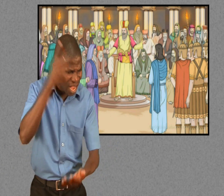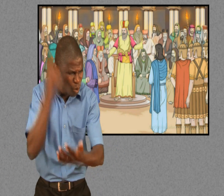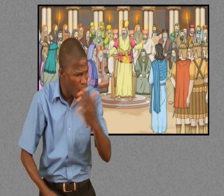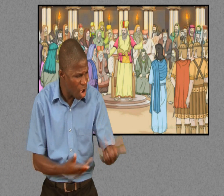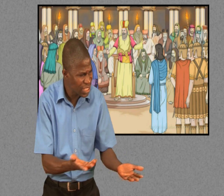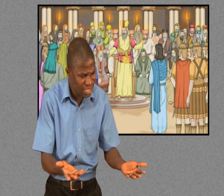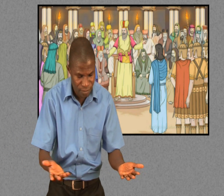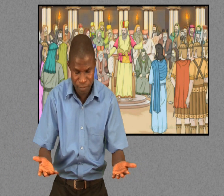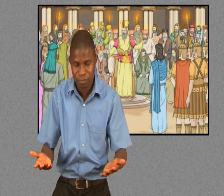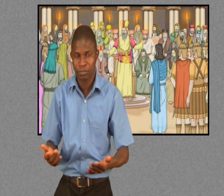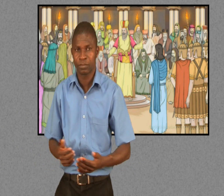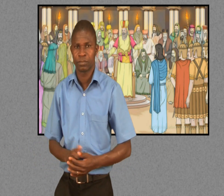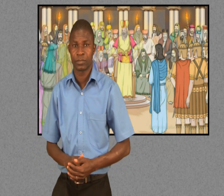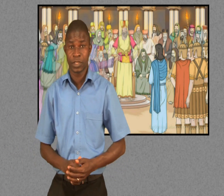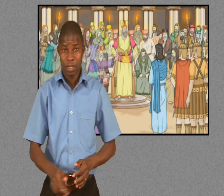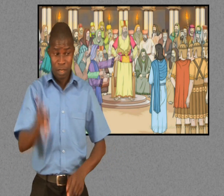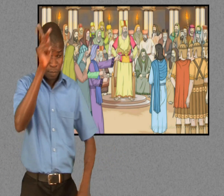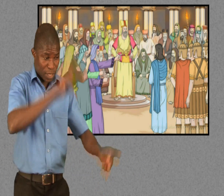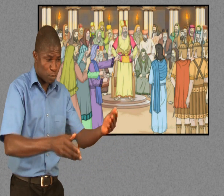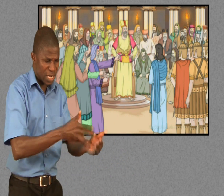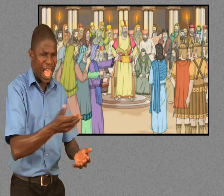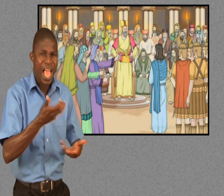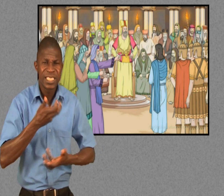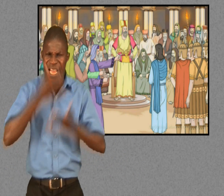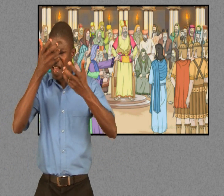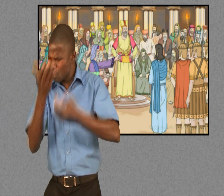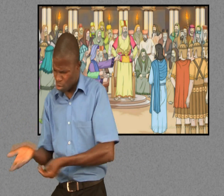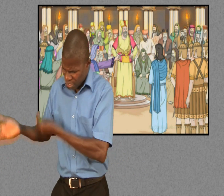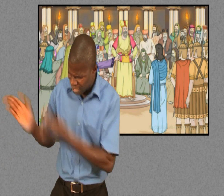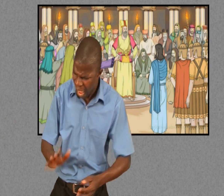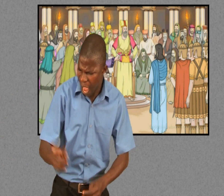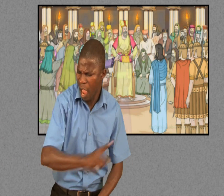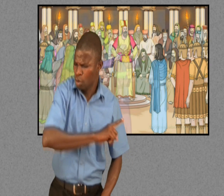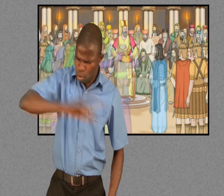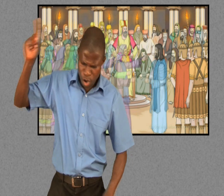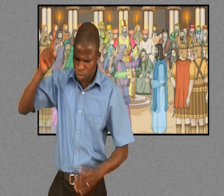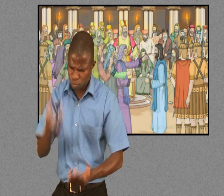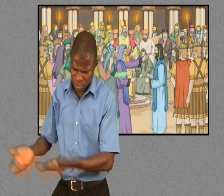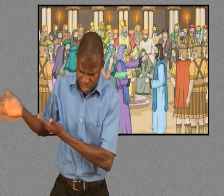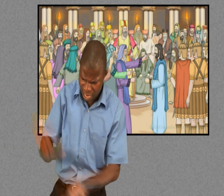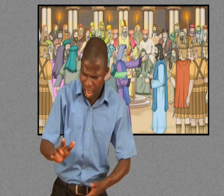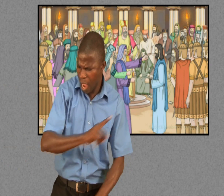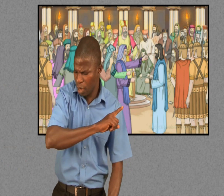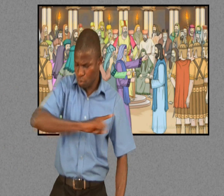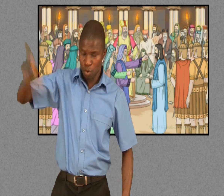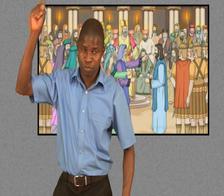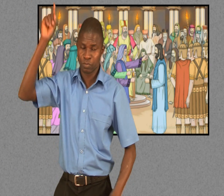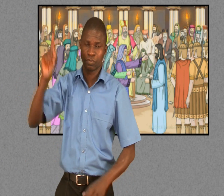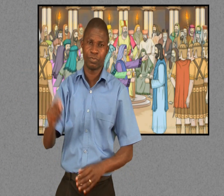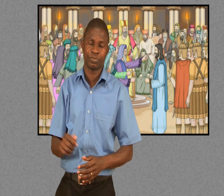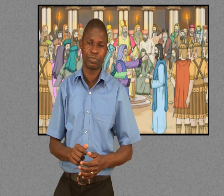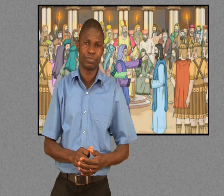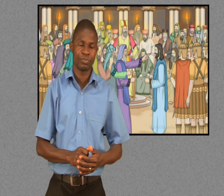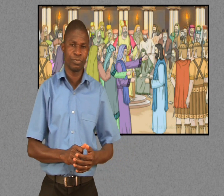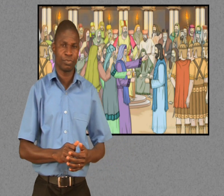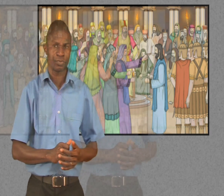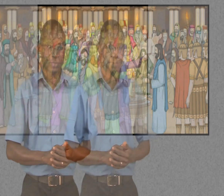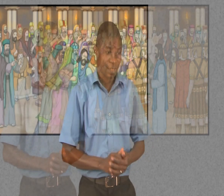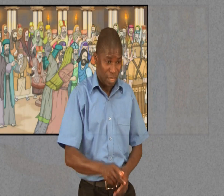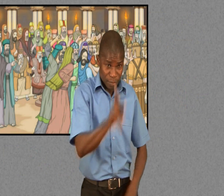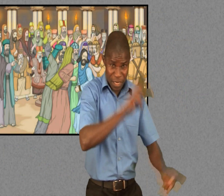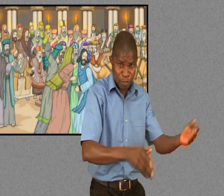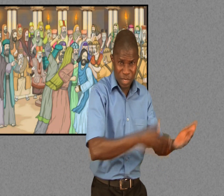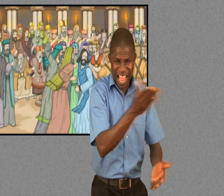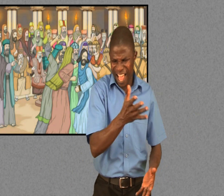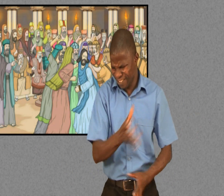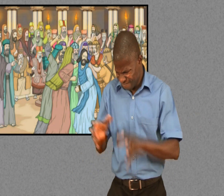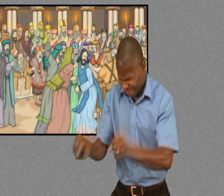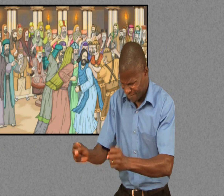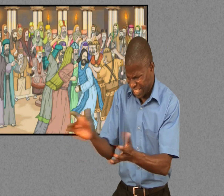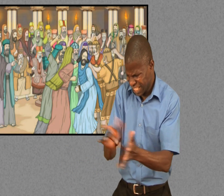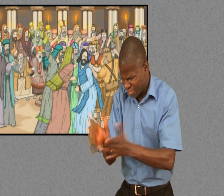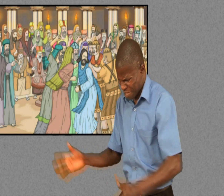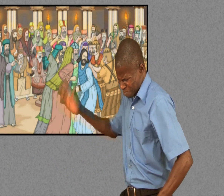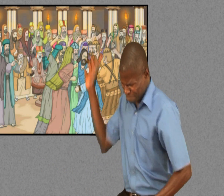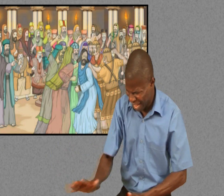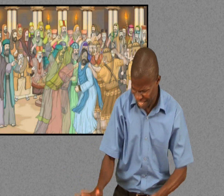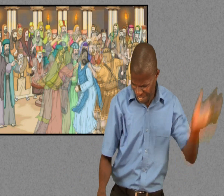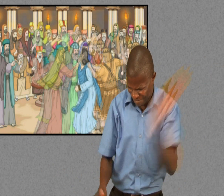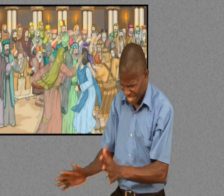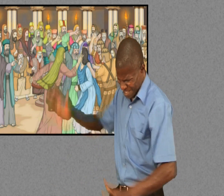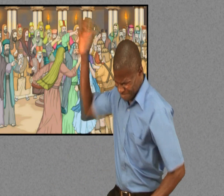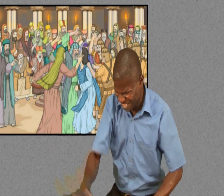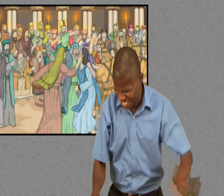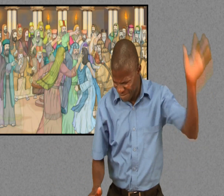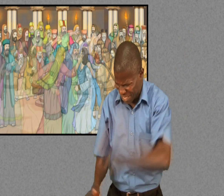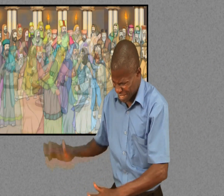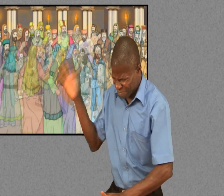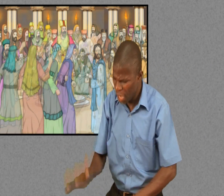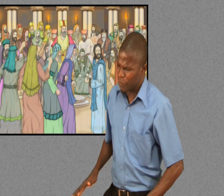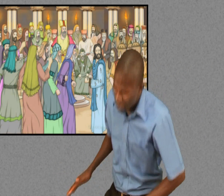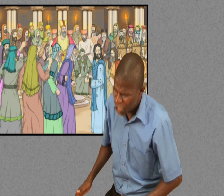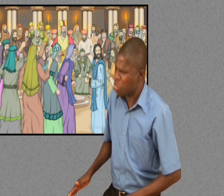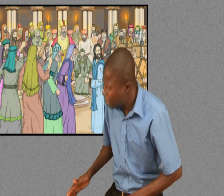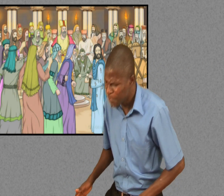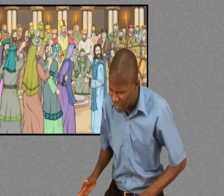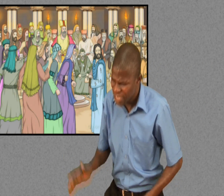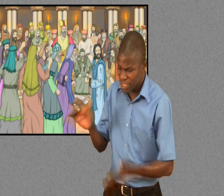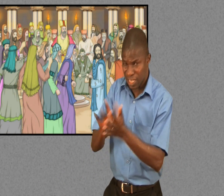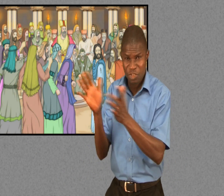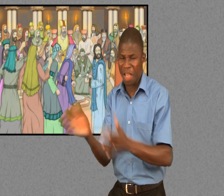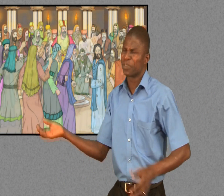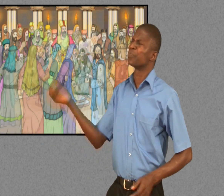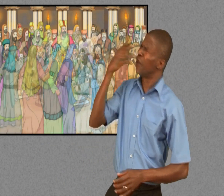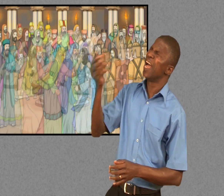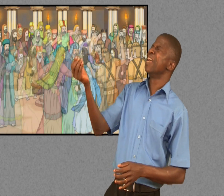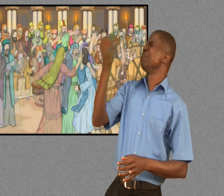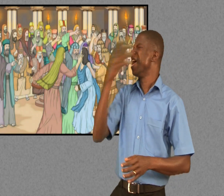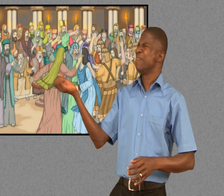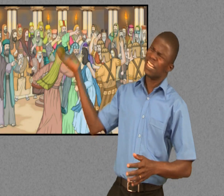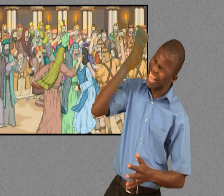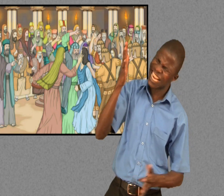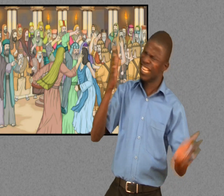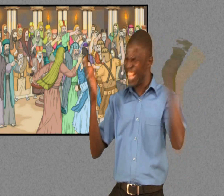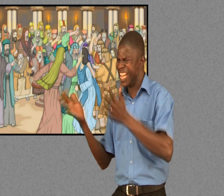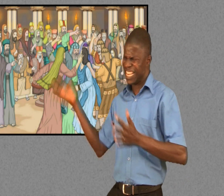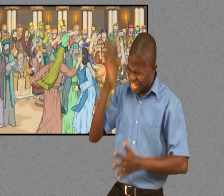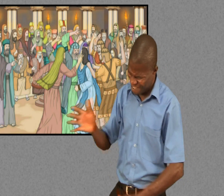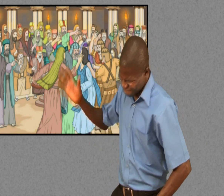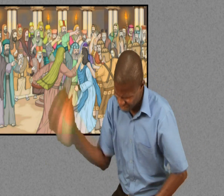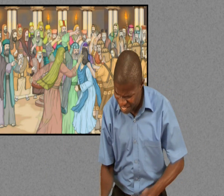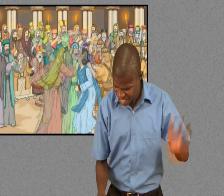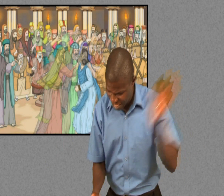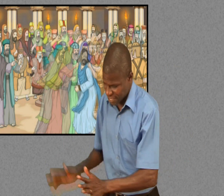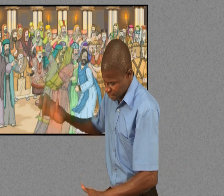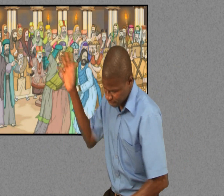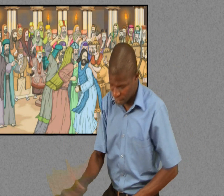Then they spit in His face and struck Him.